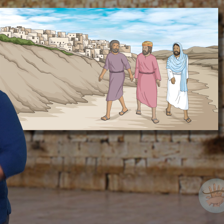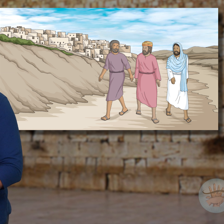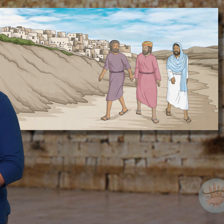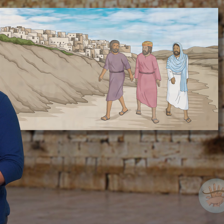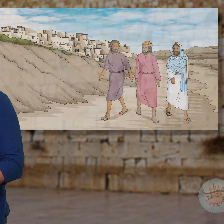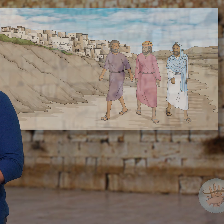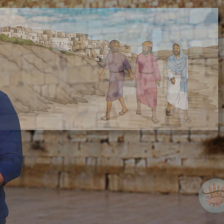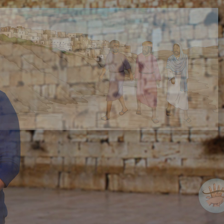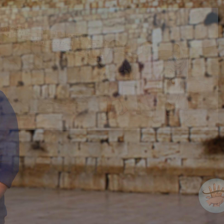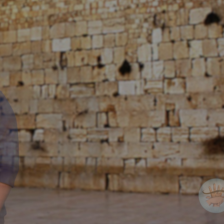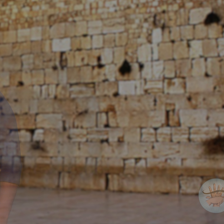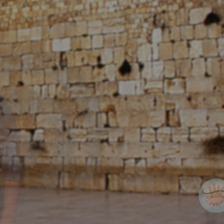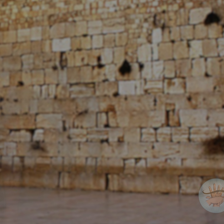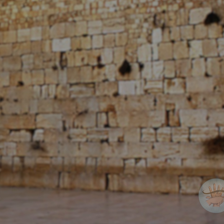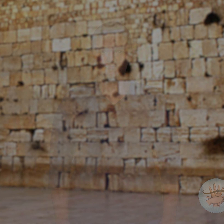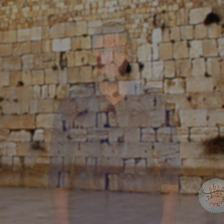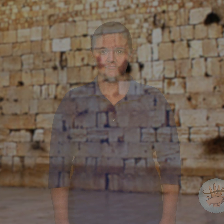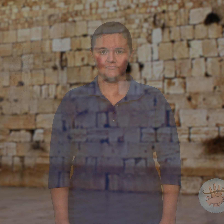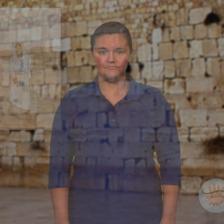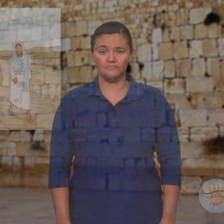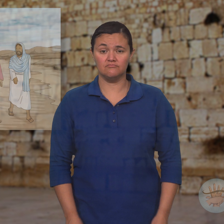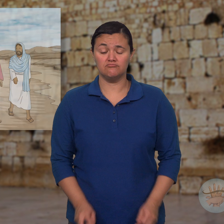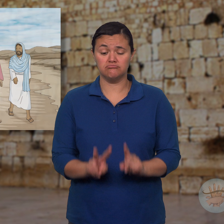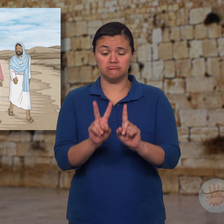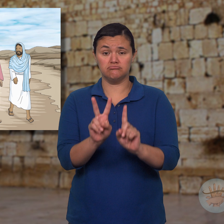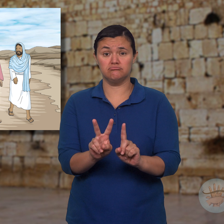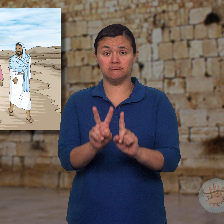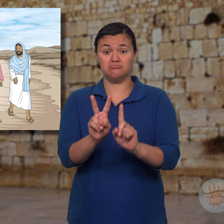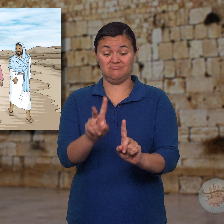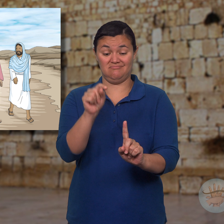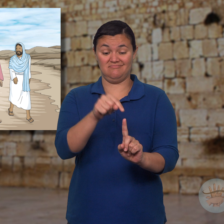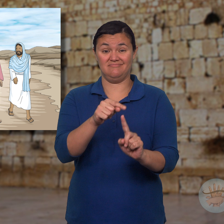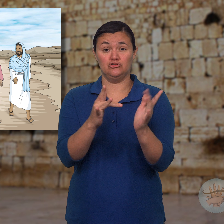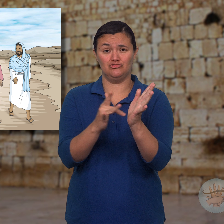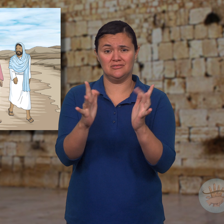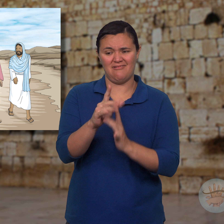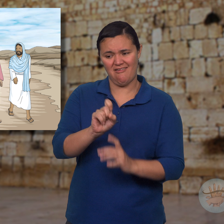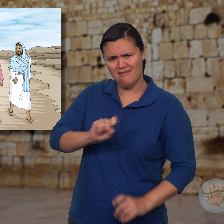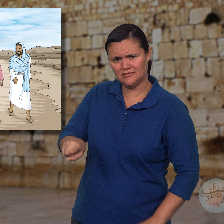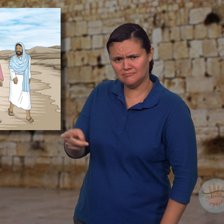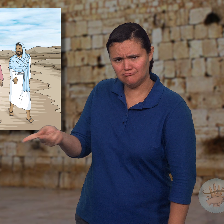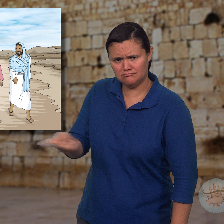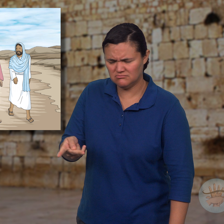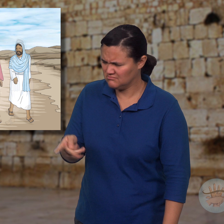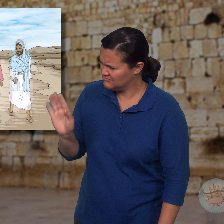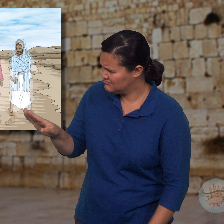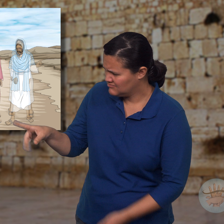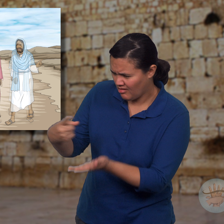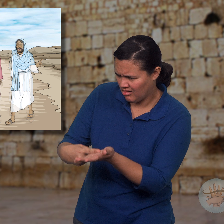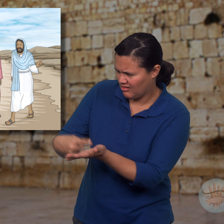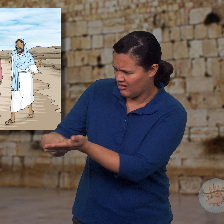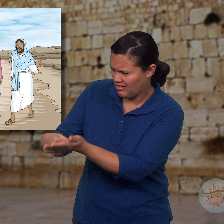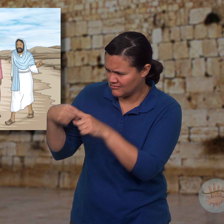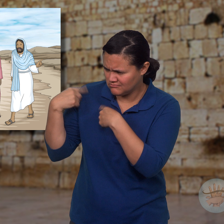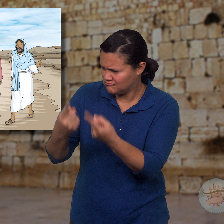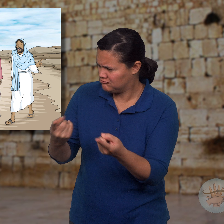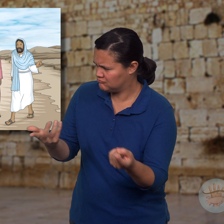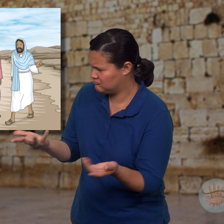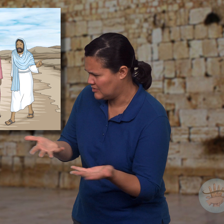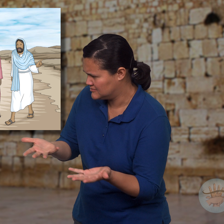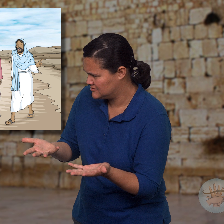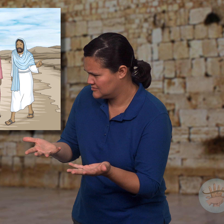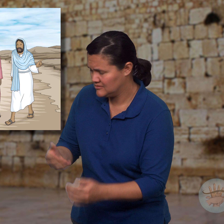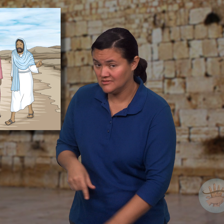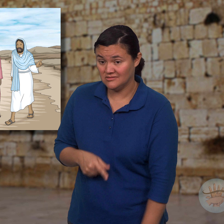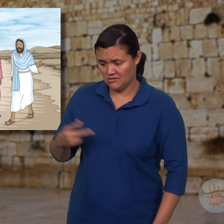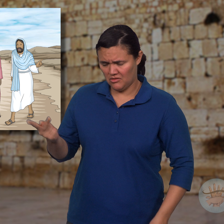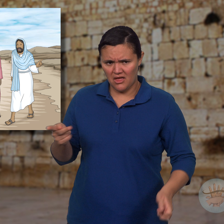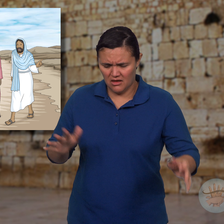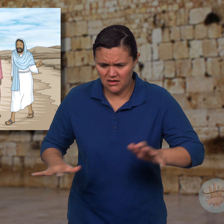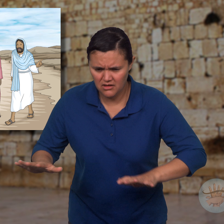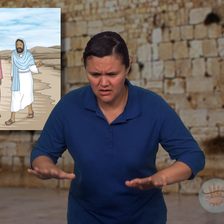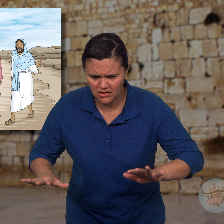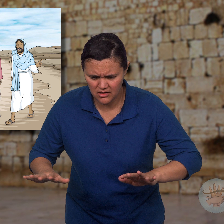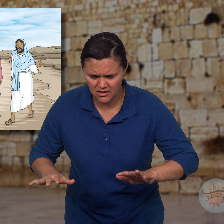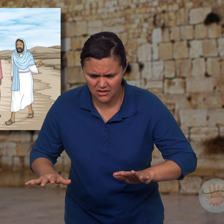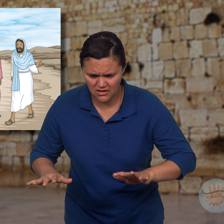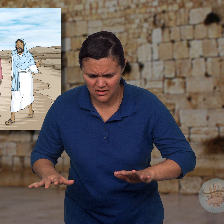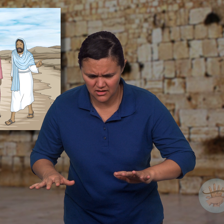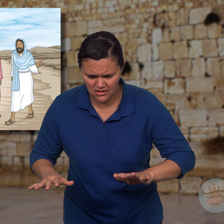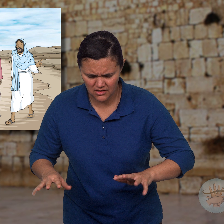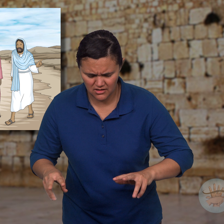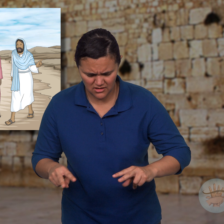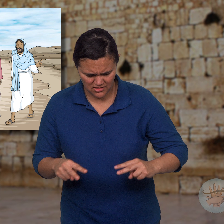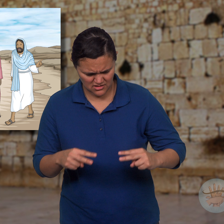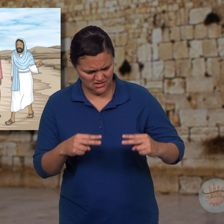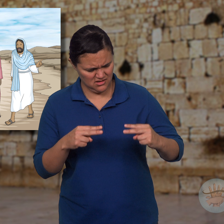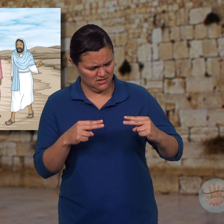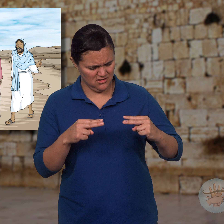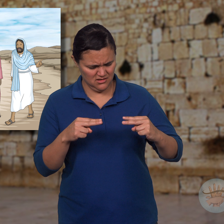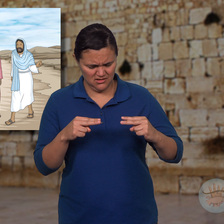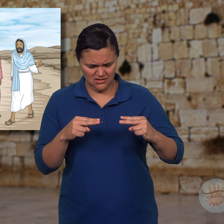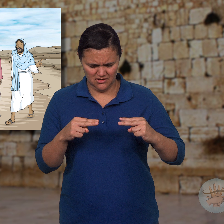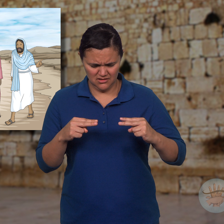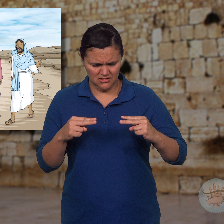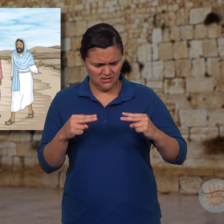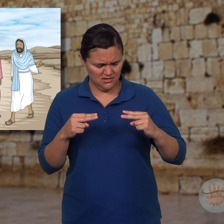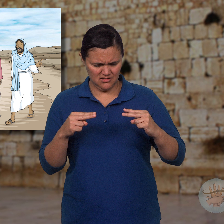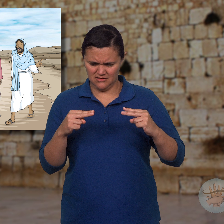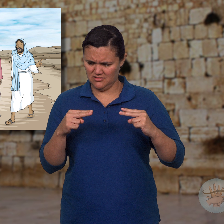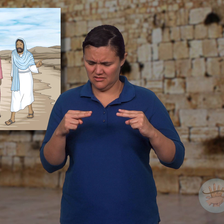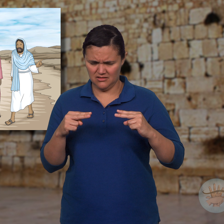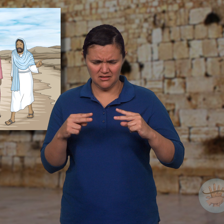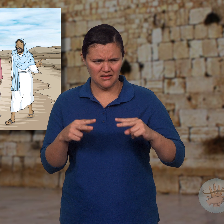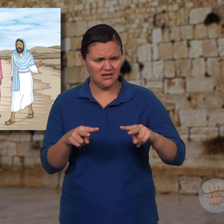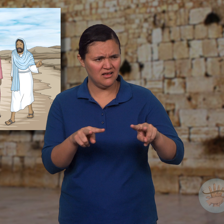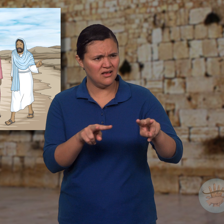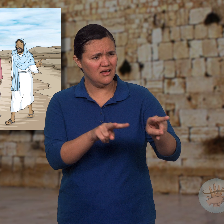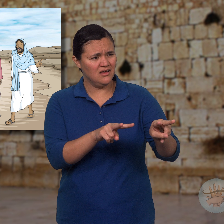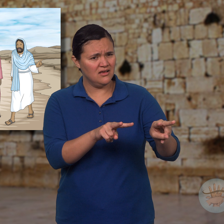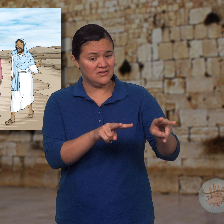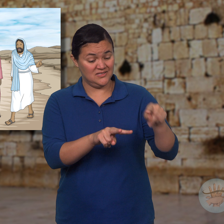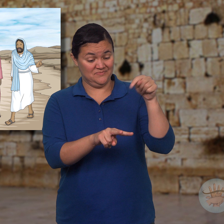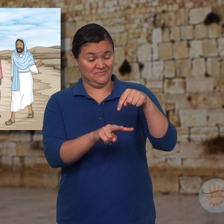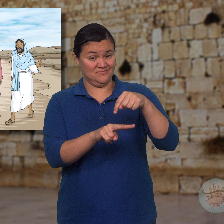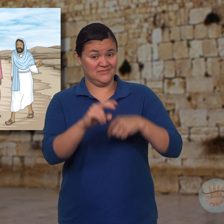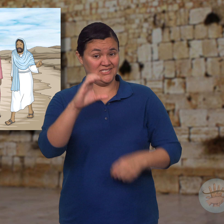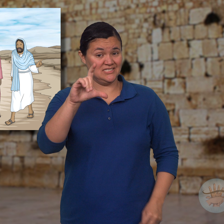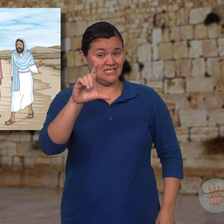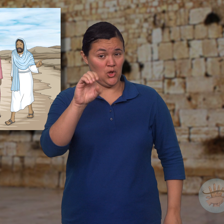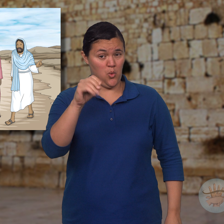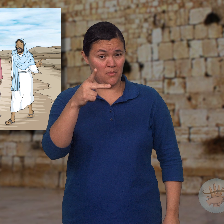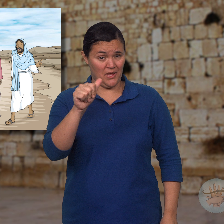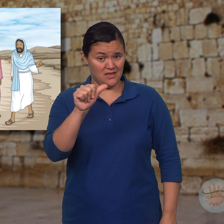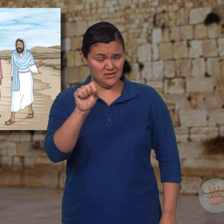He asked them, “What are you discussing so intently as you walk along?” They stood still, with sadness on their faces.